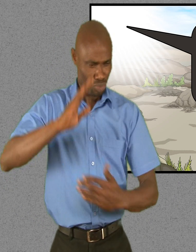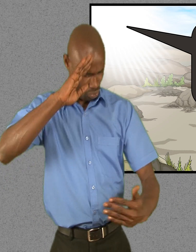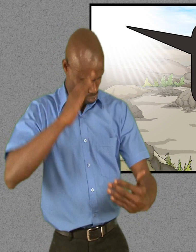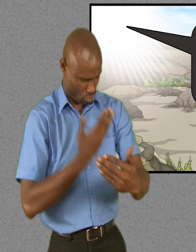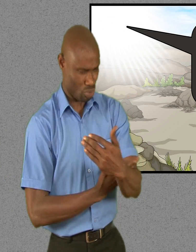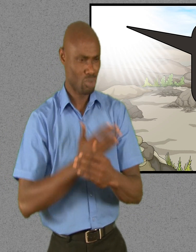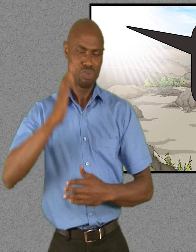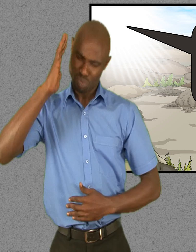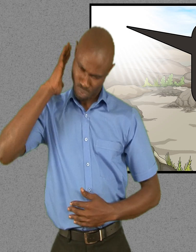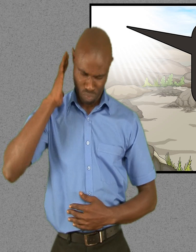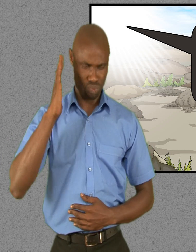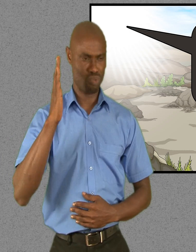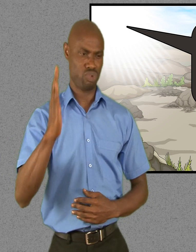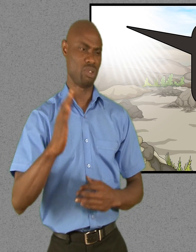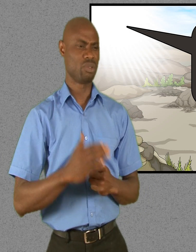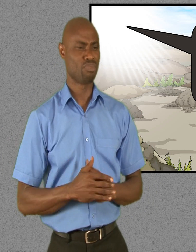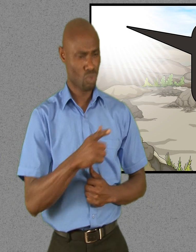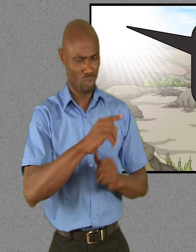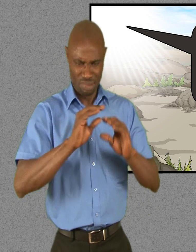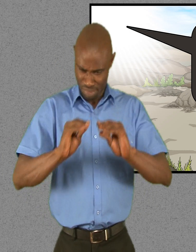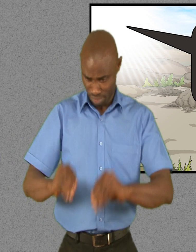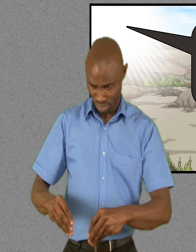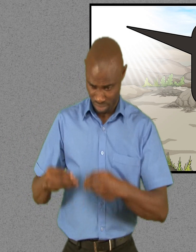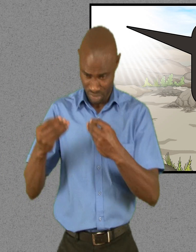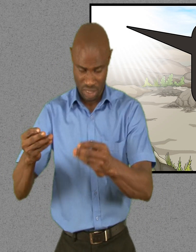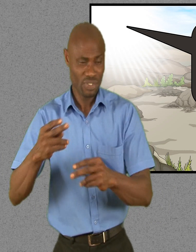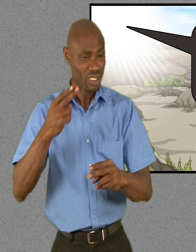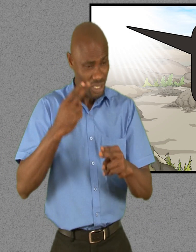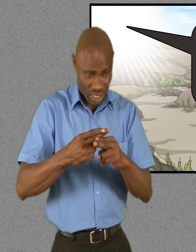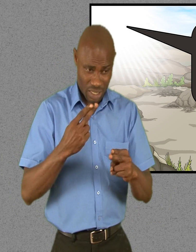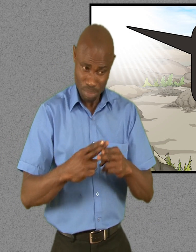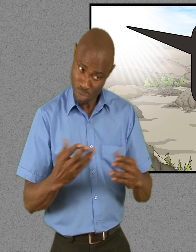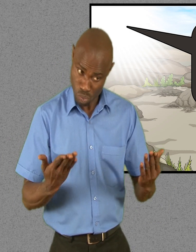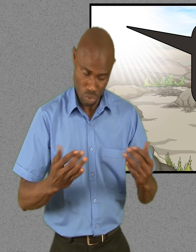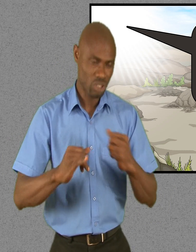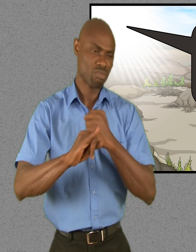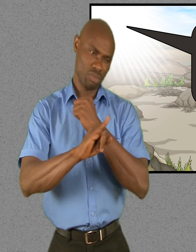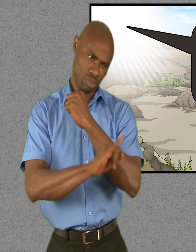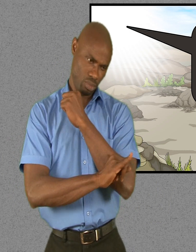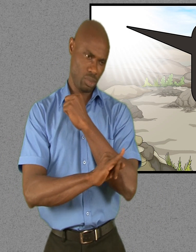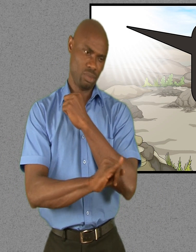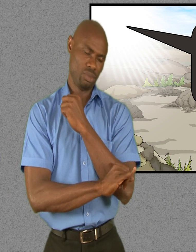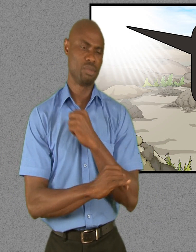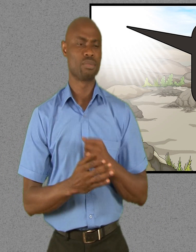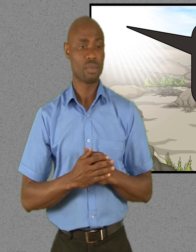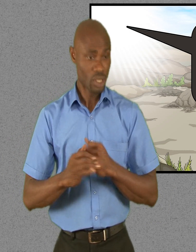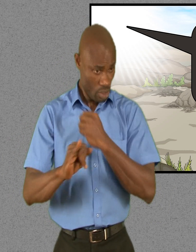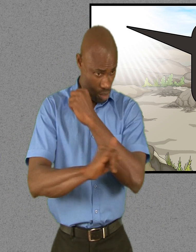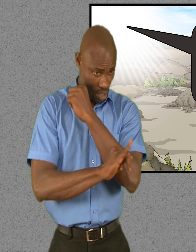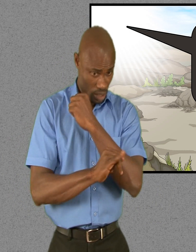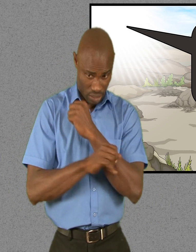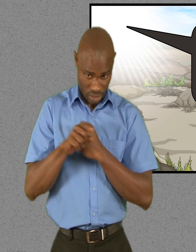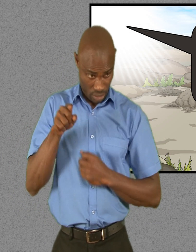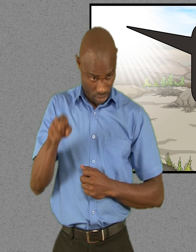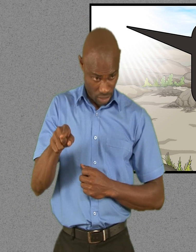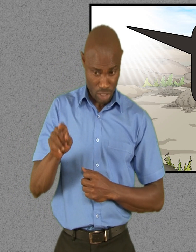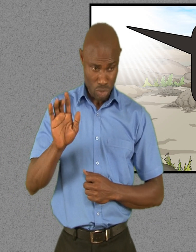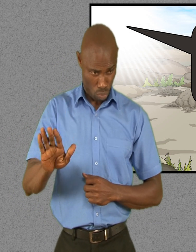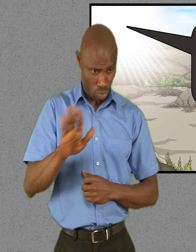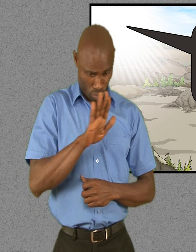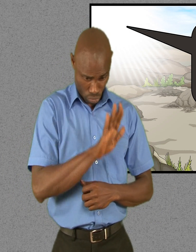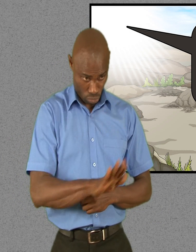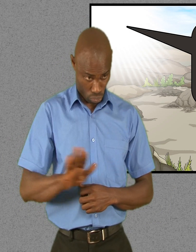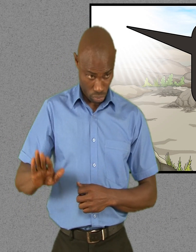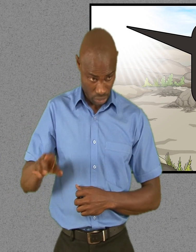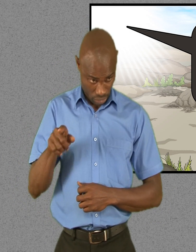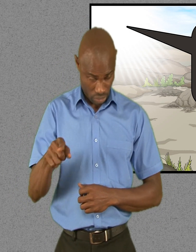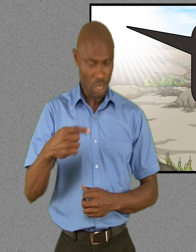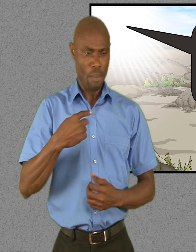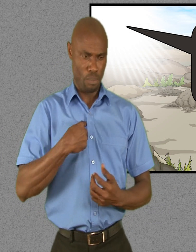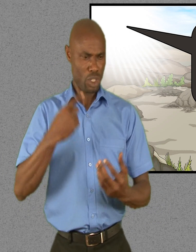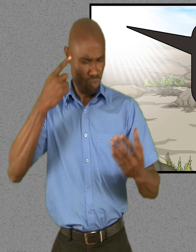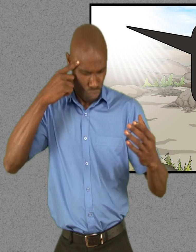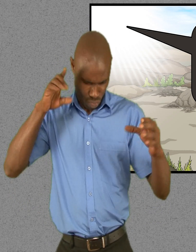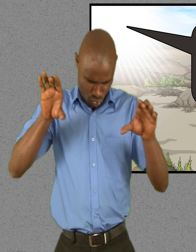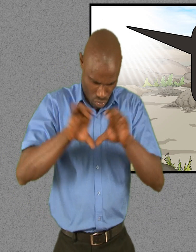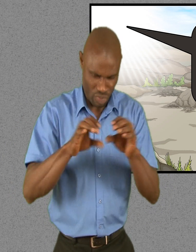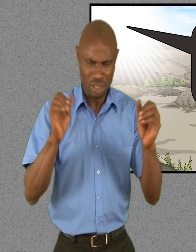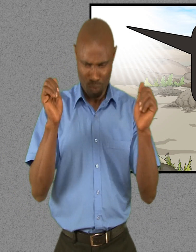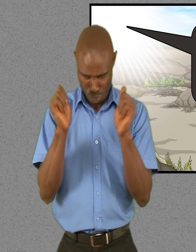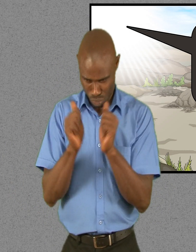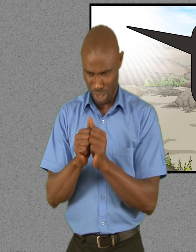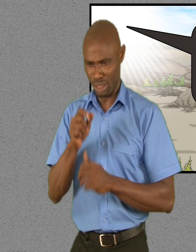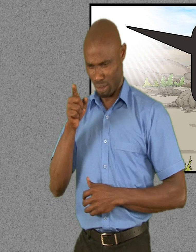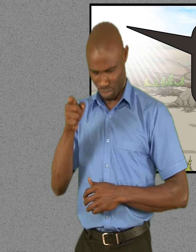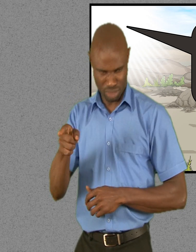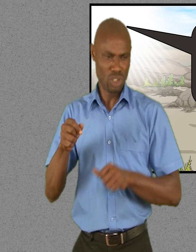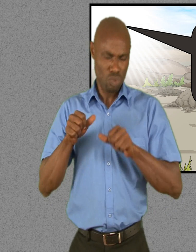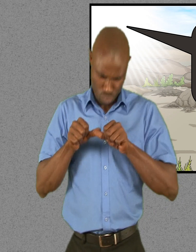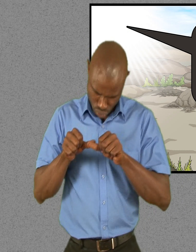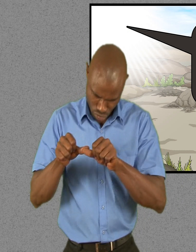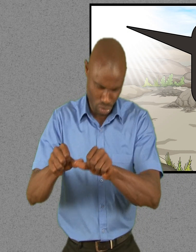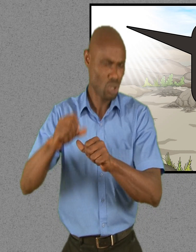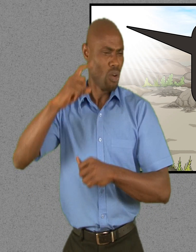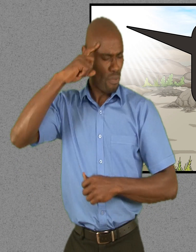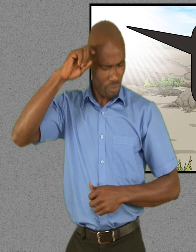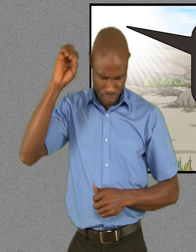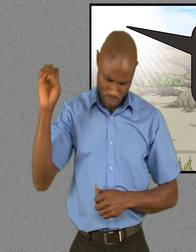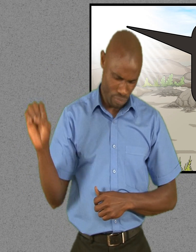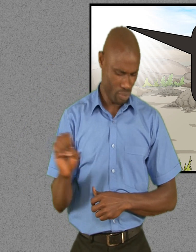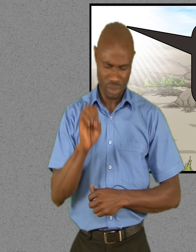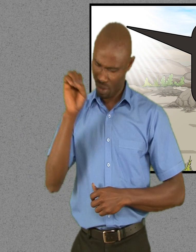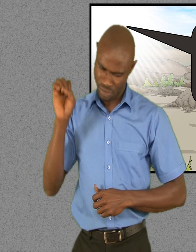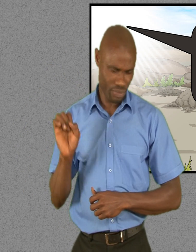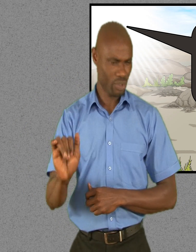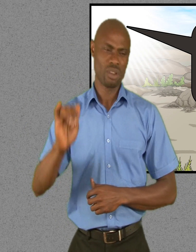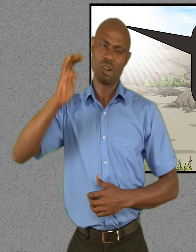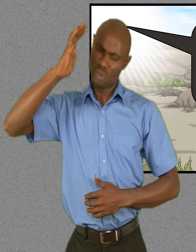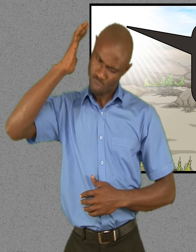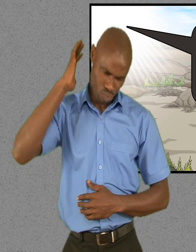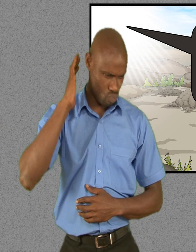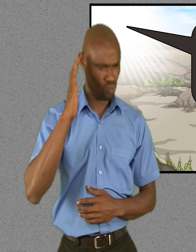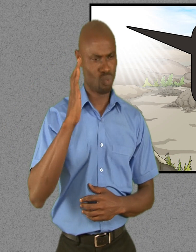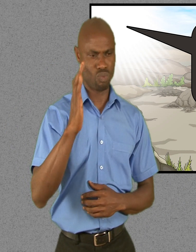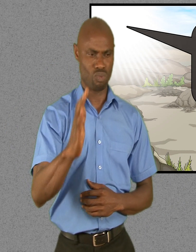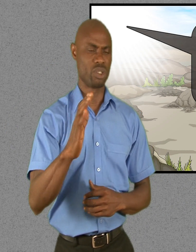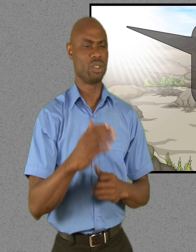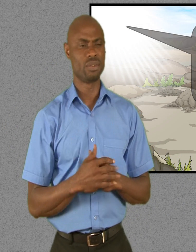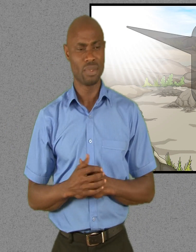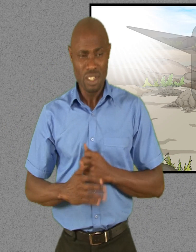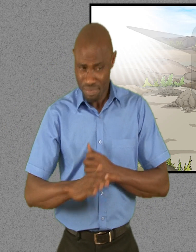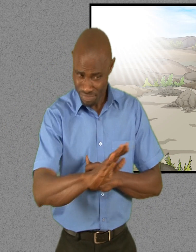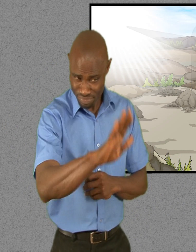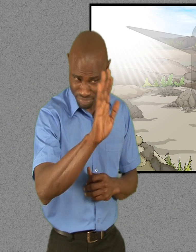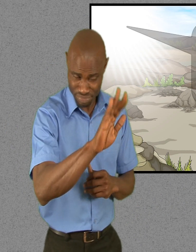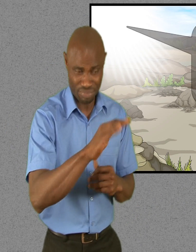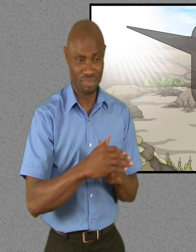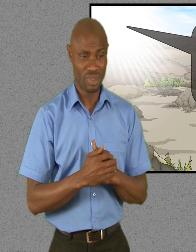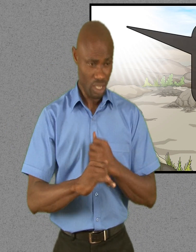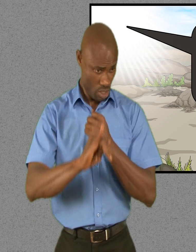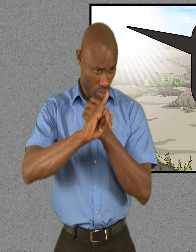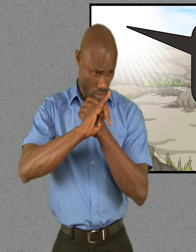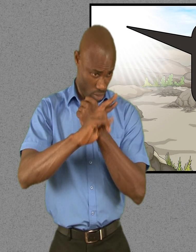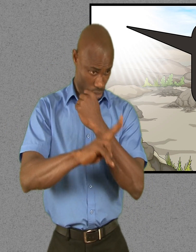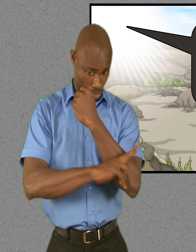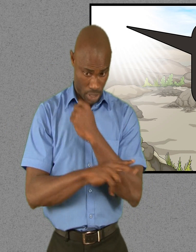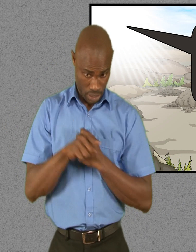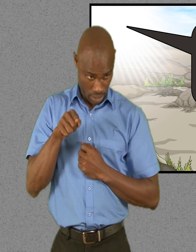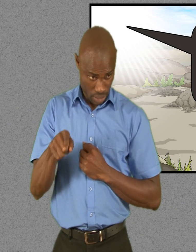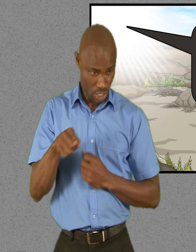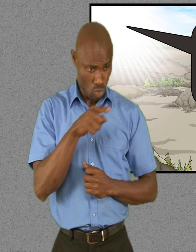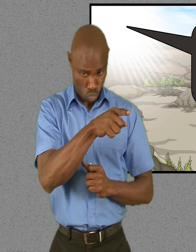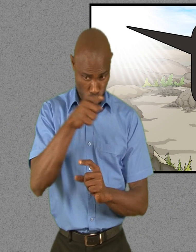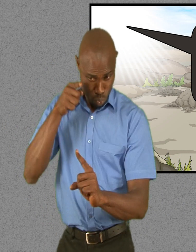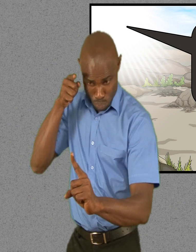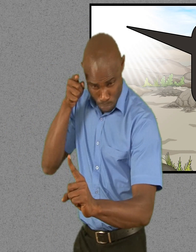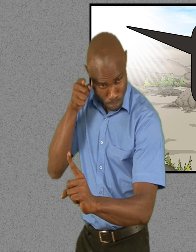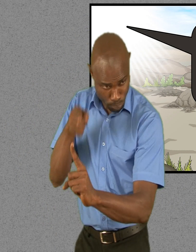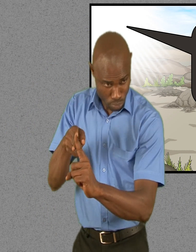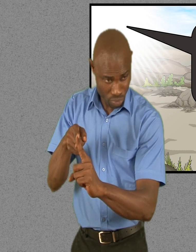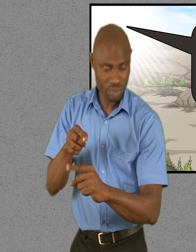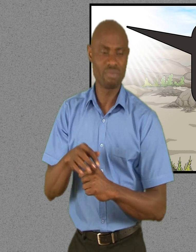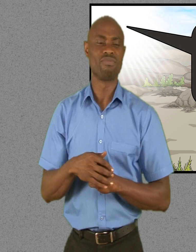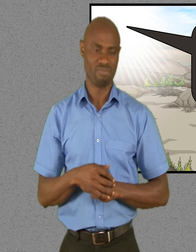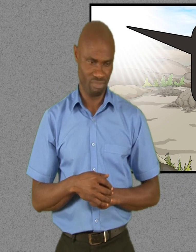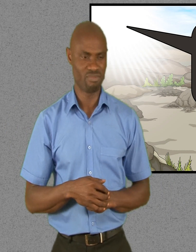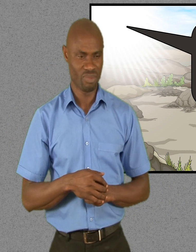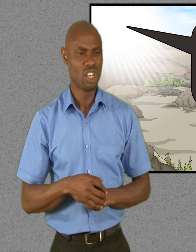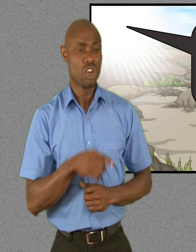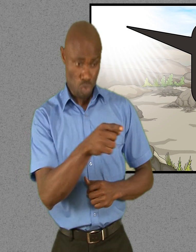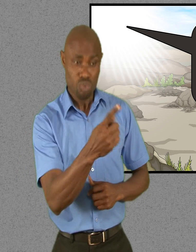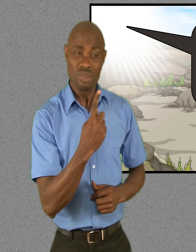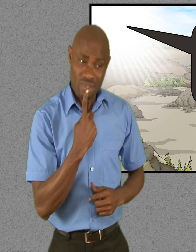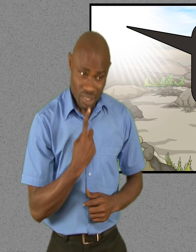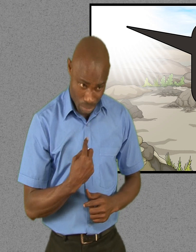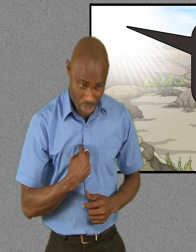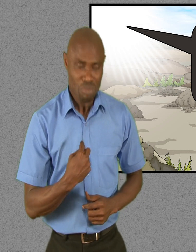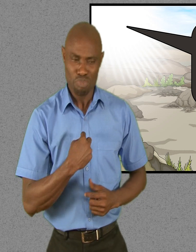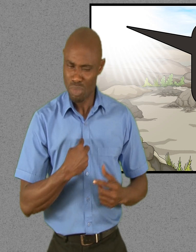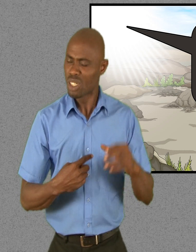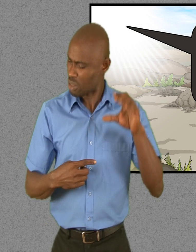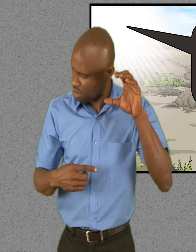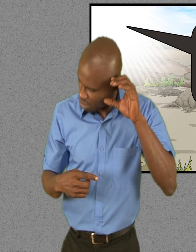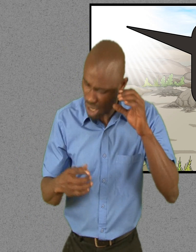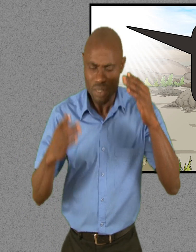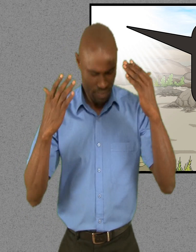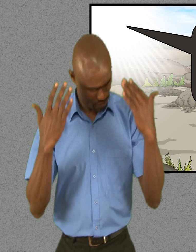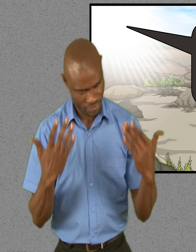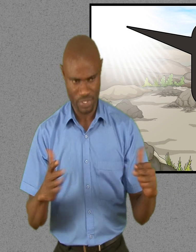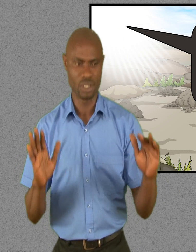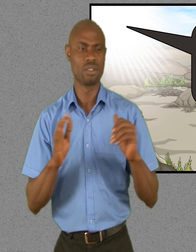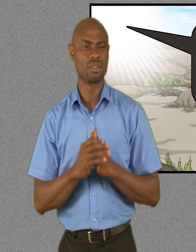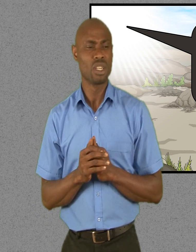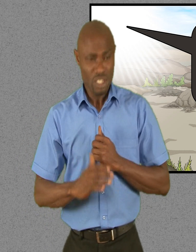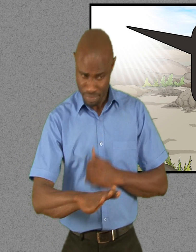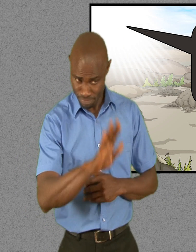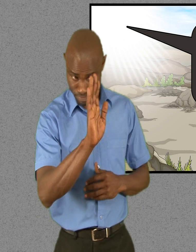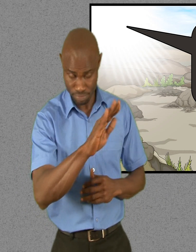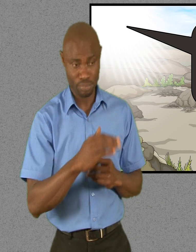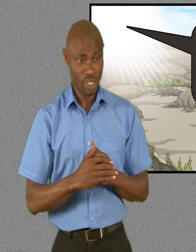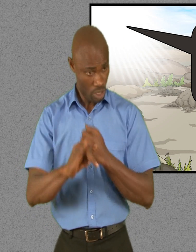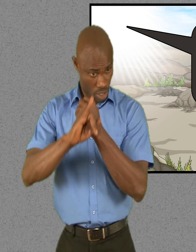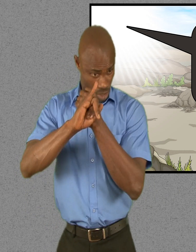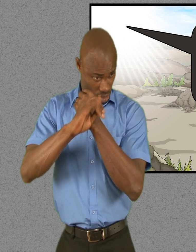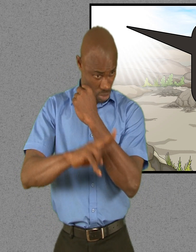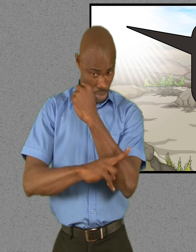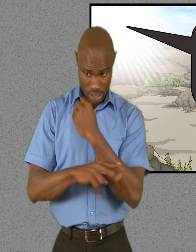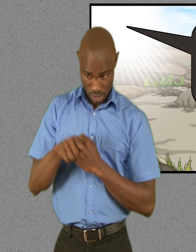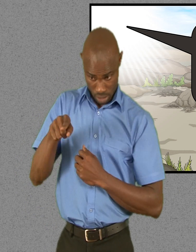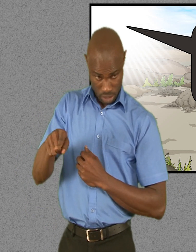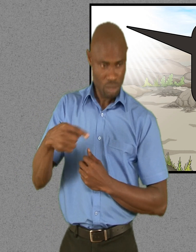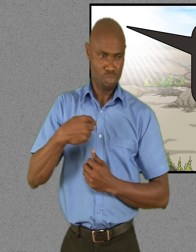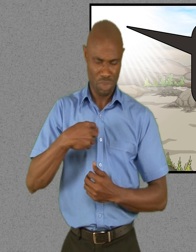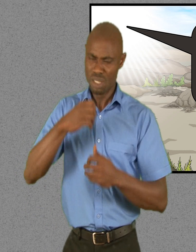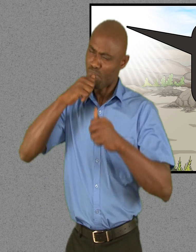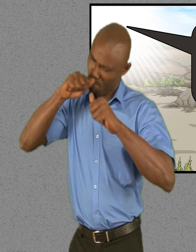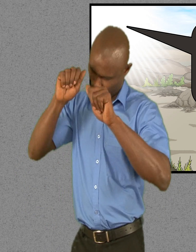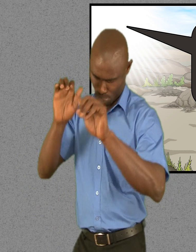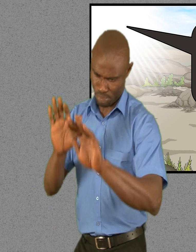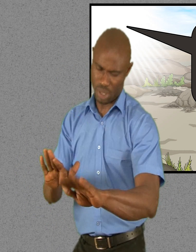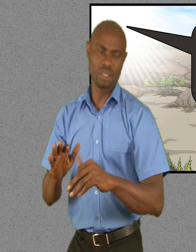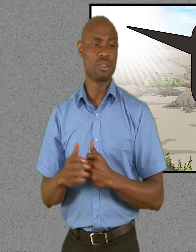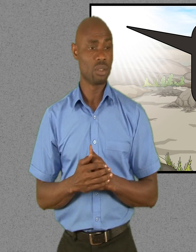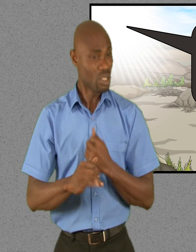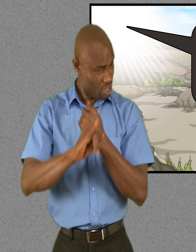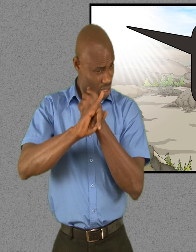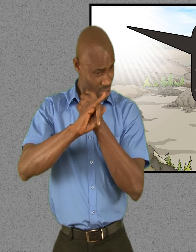I will establish My covenant with him as an everlasting covenant for his descendants after him. As for Ishmael, I have heard you, and I will surely bless him;